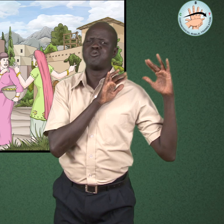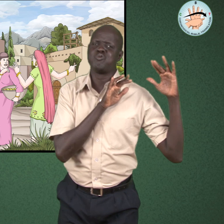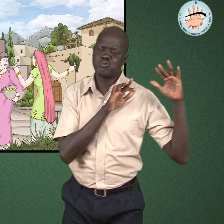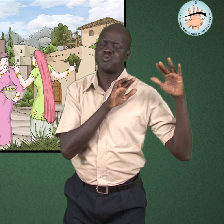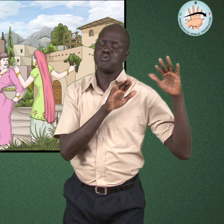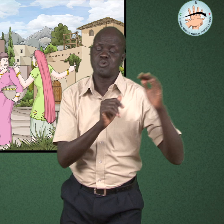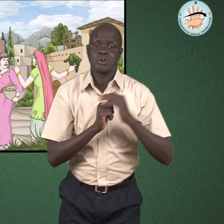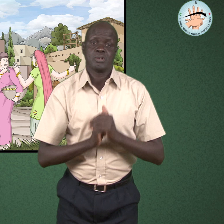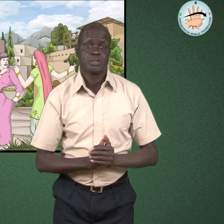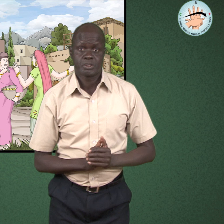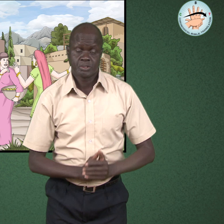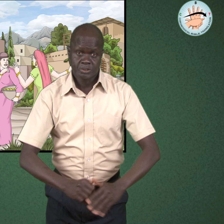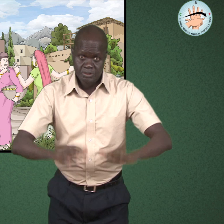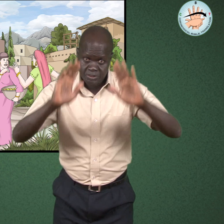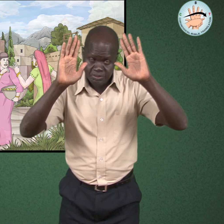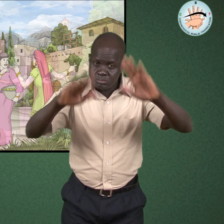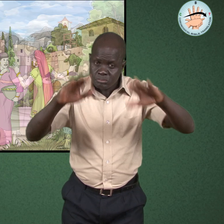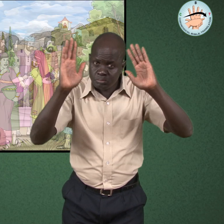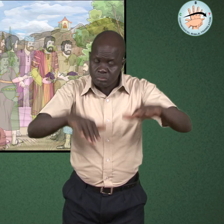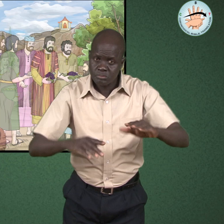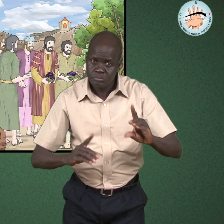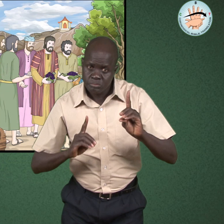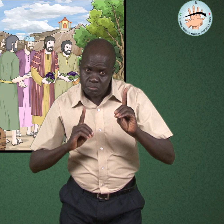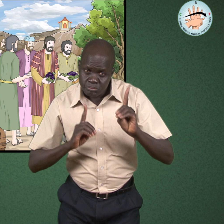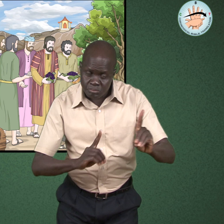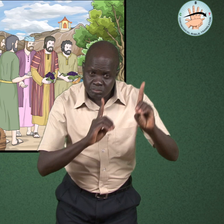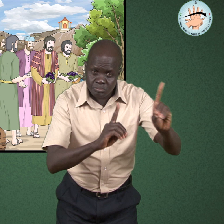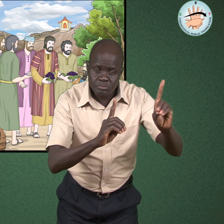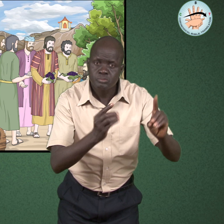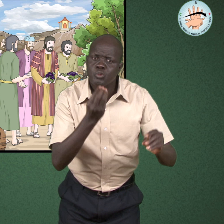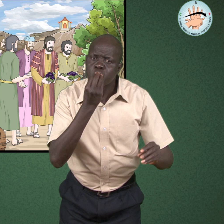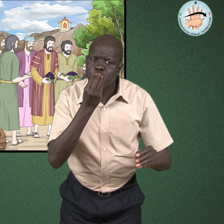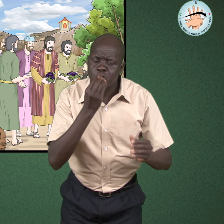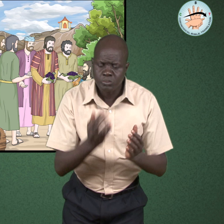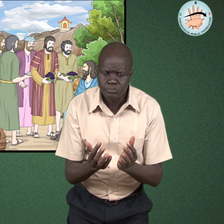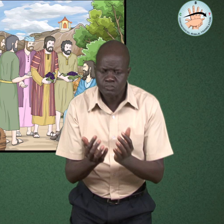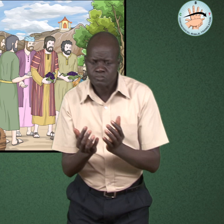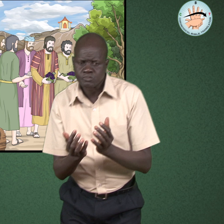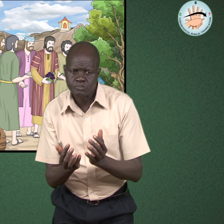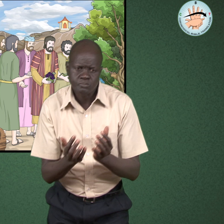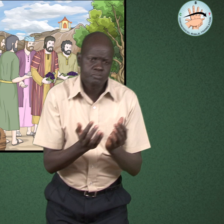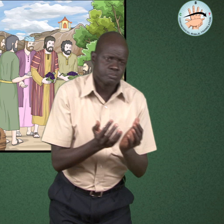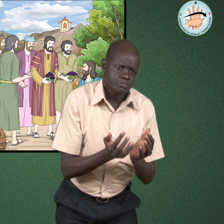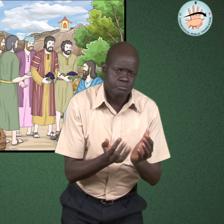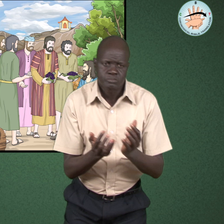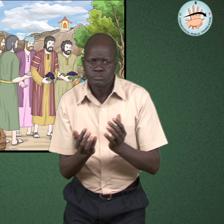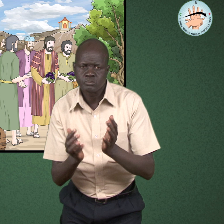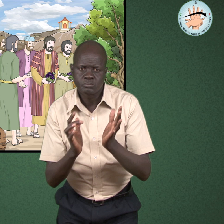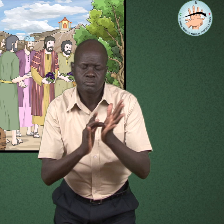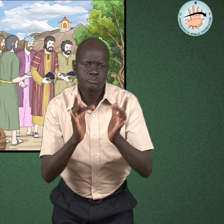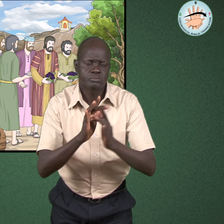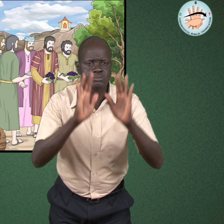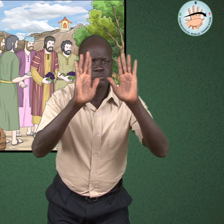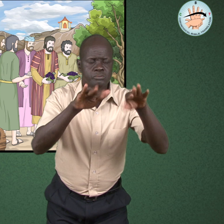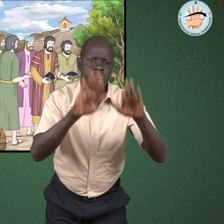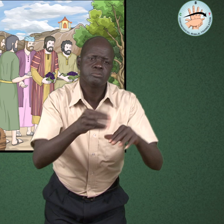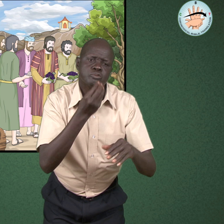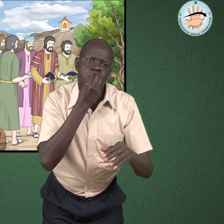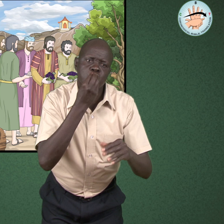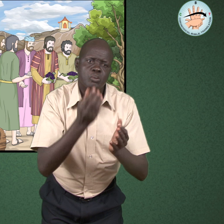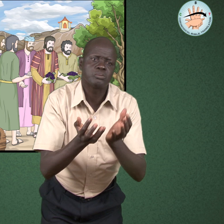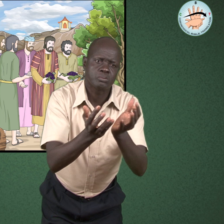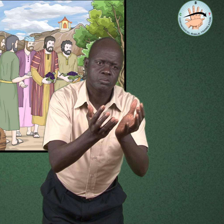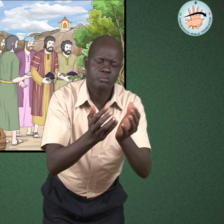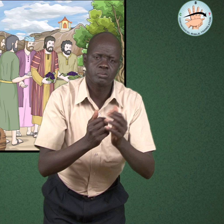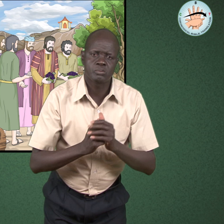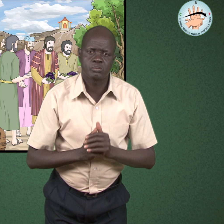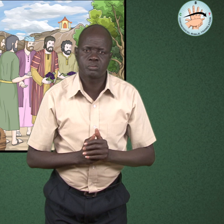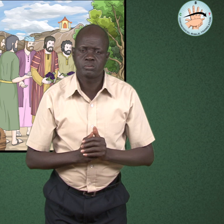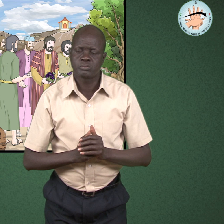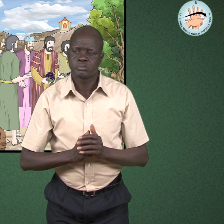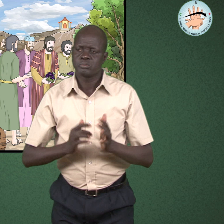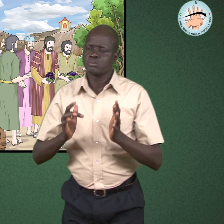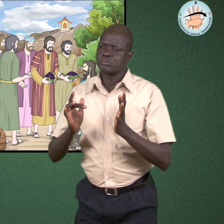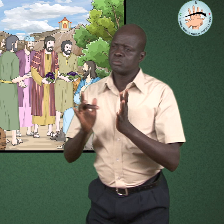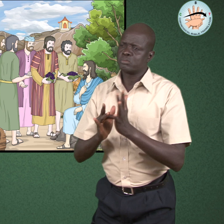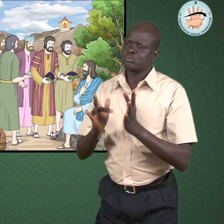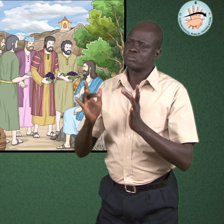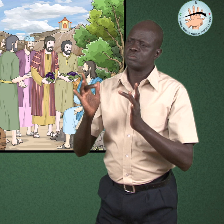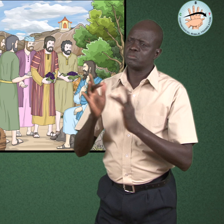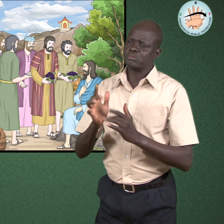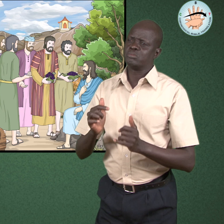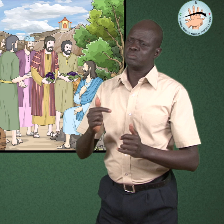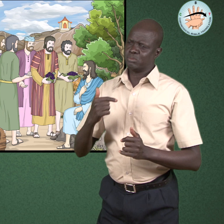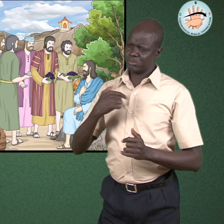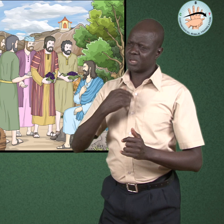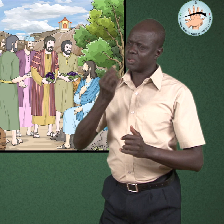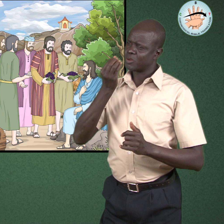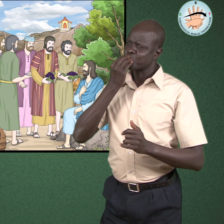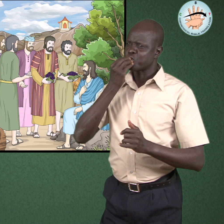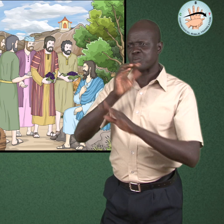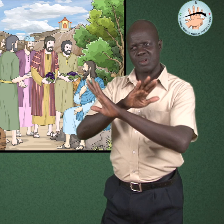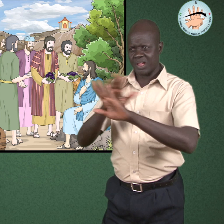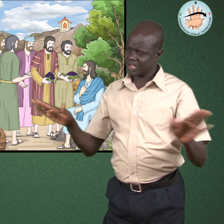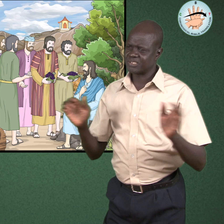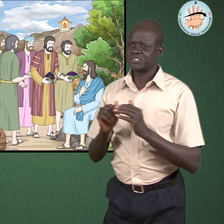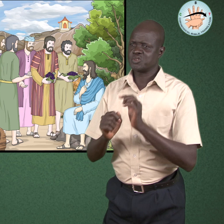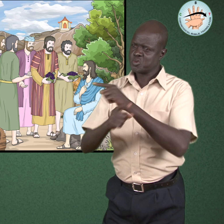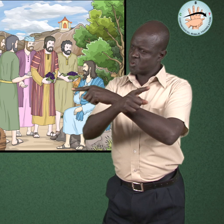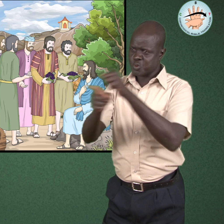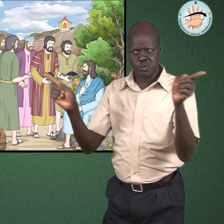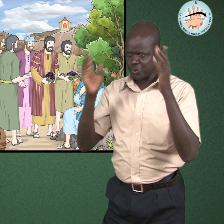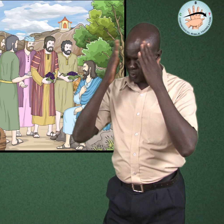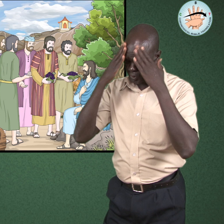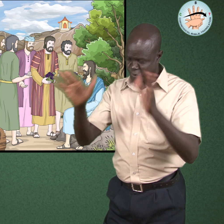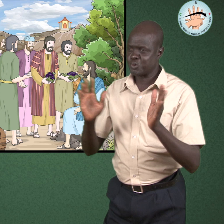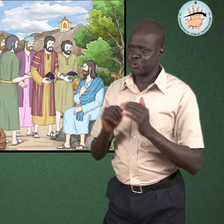Meanwhile the disciples urged Him, “Rabbi, eat something.”